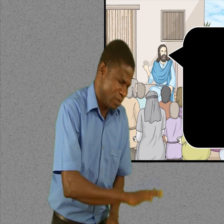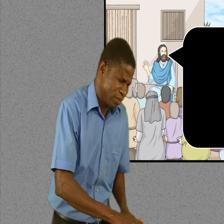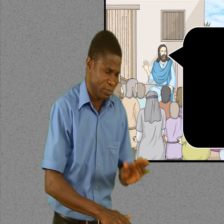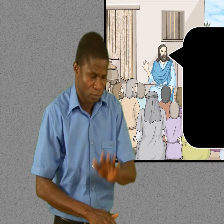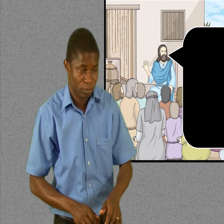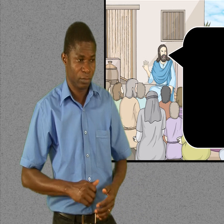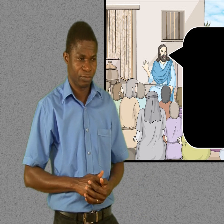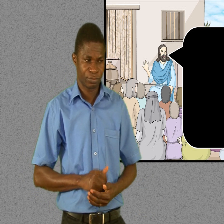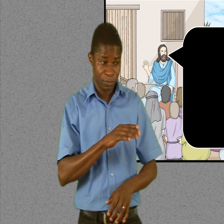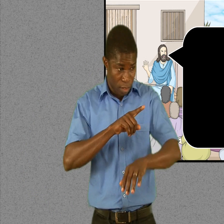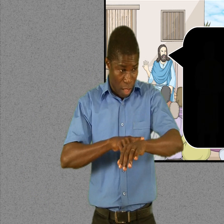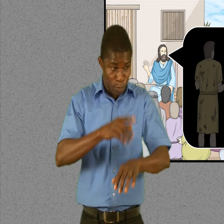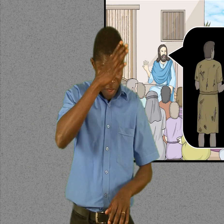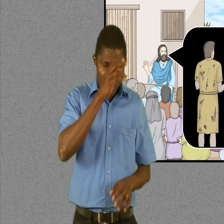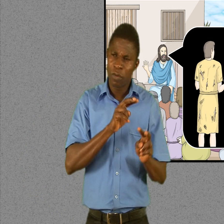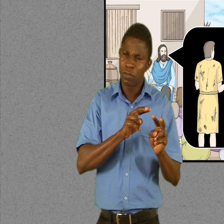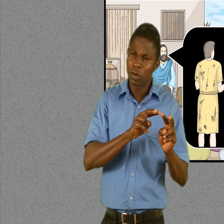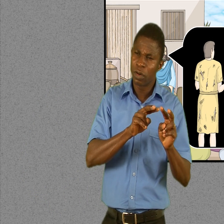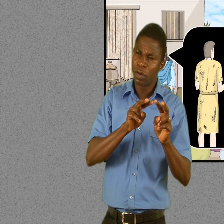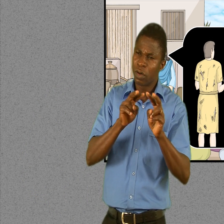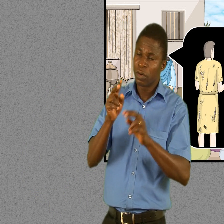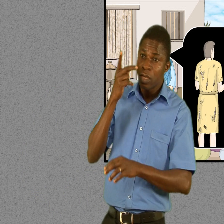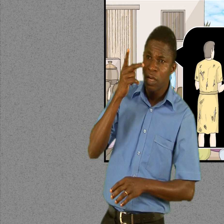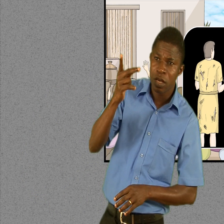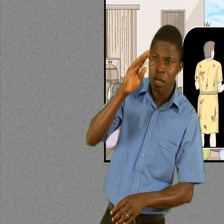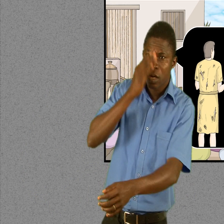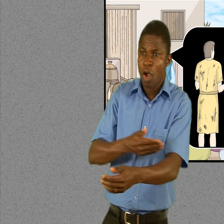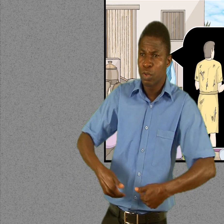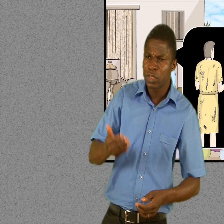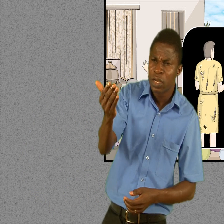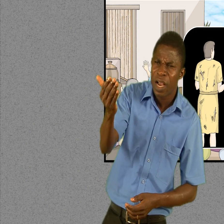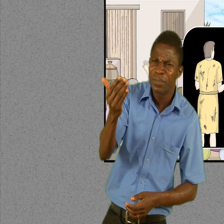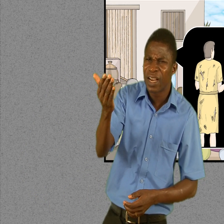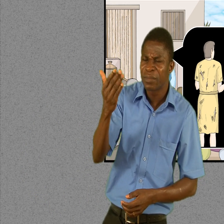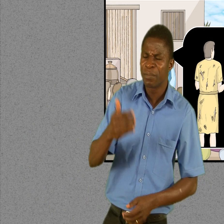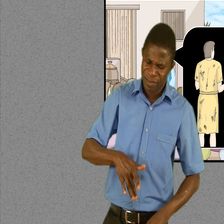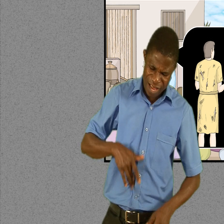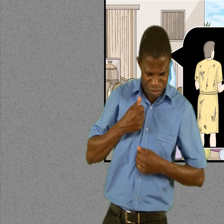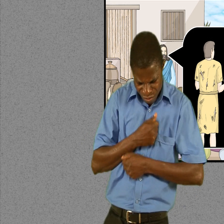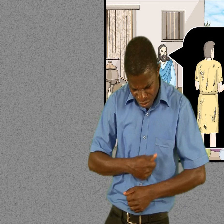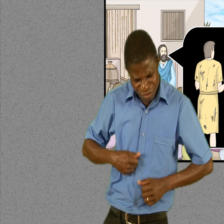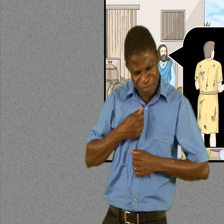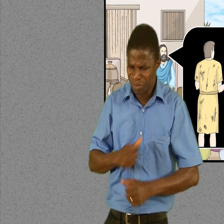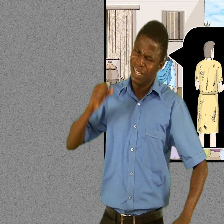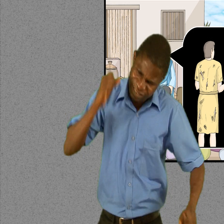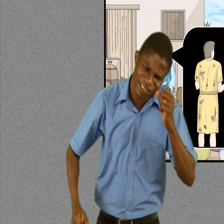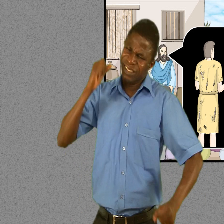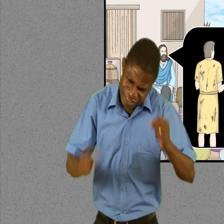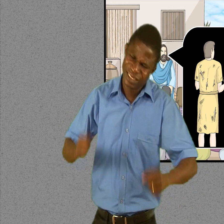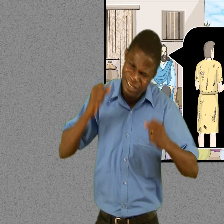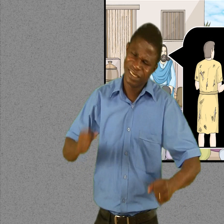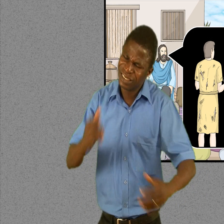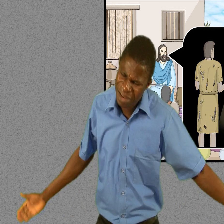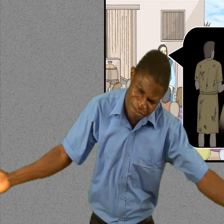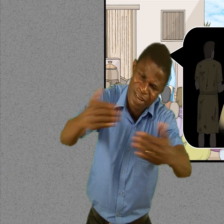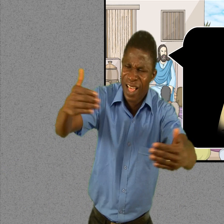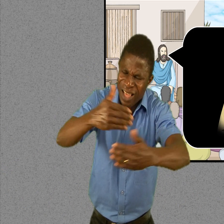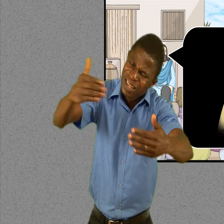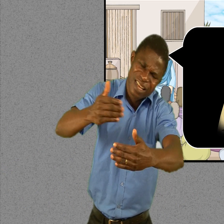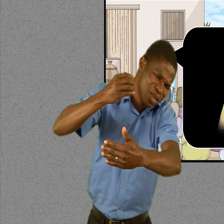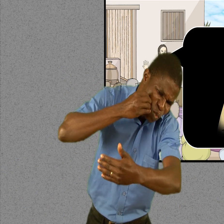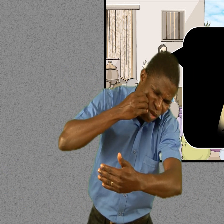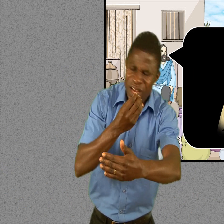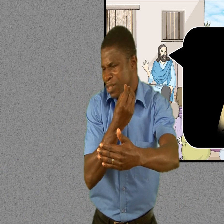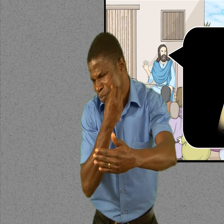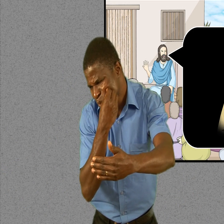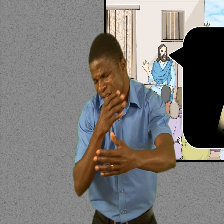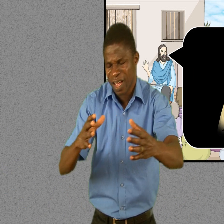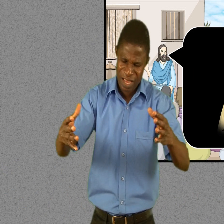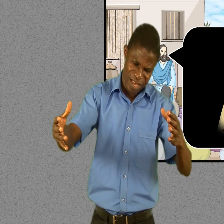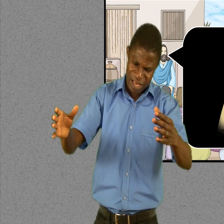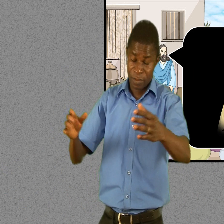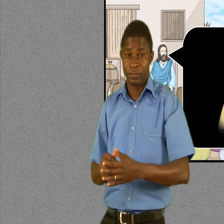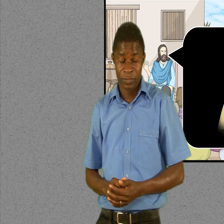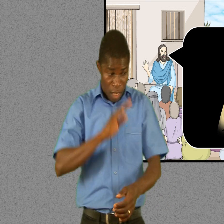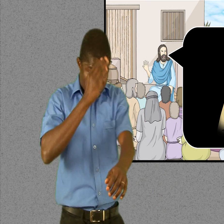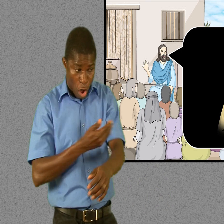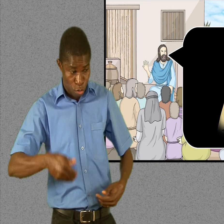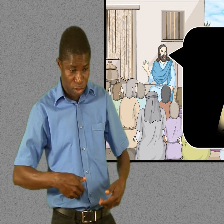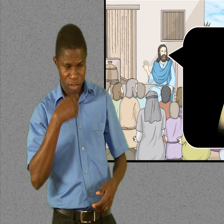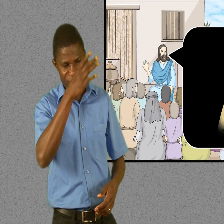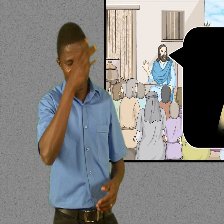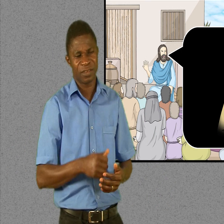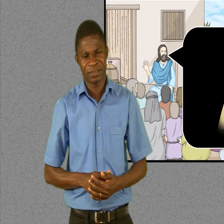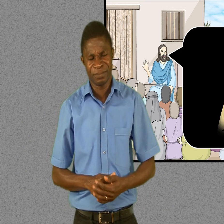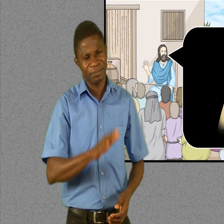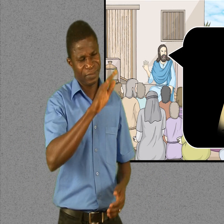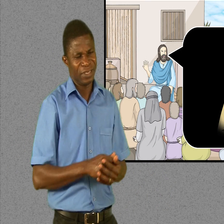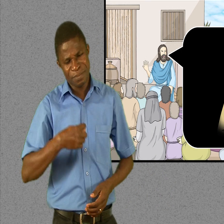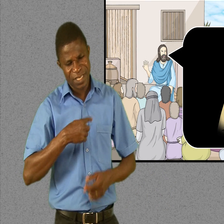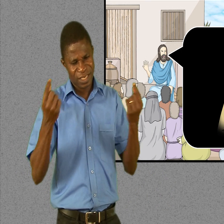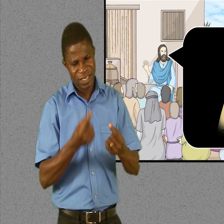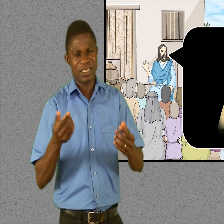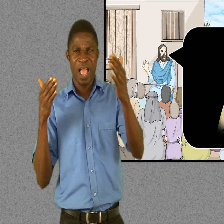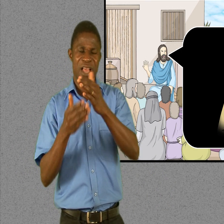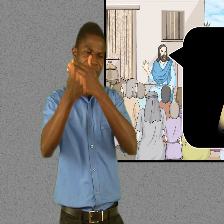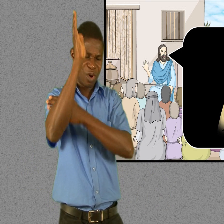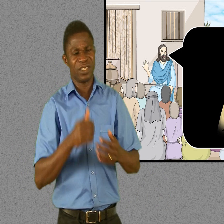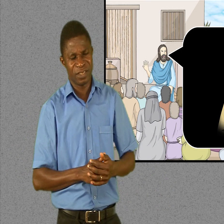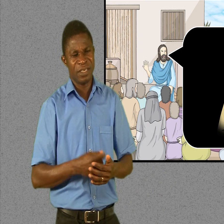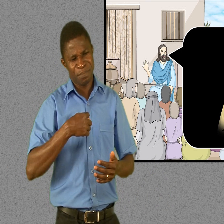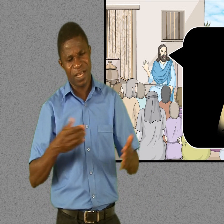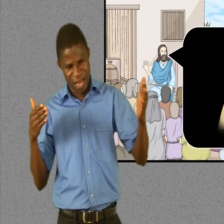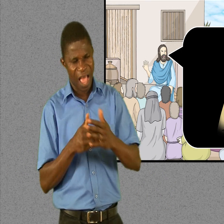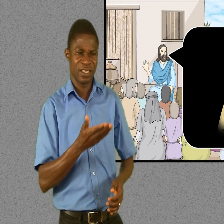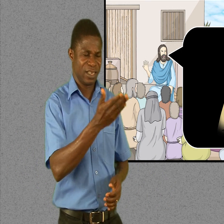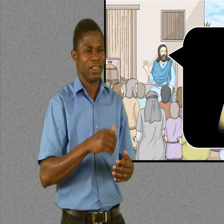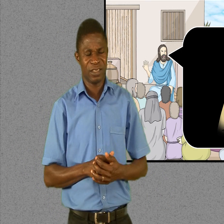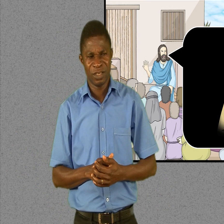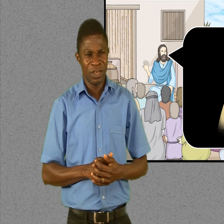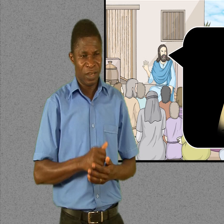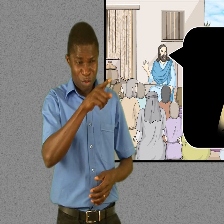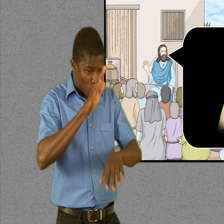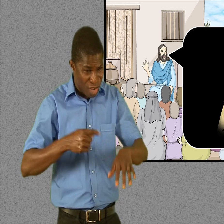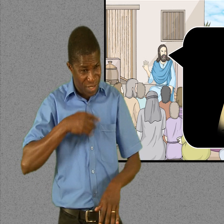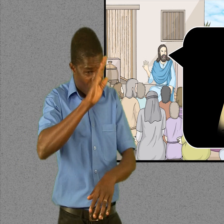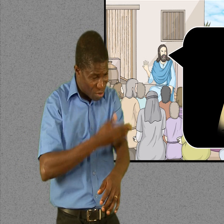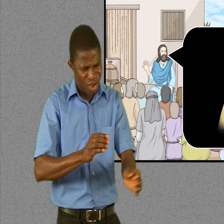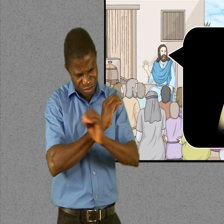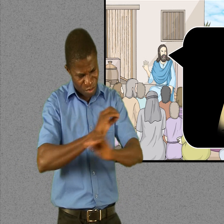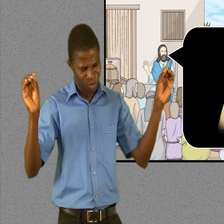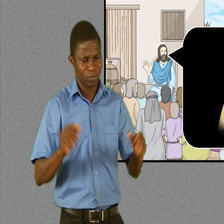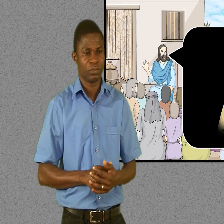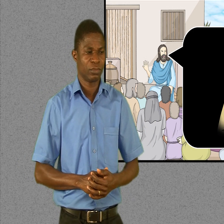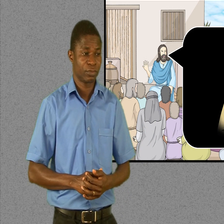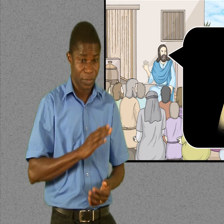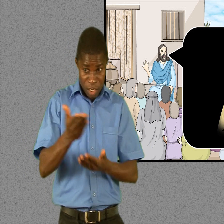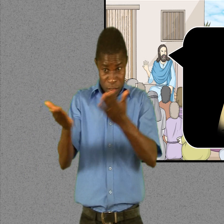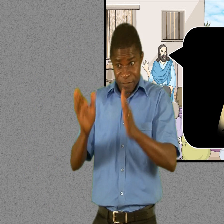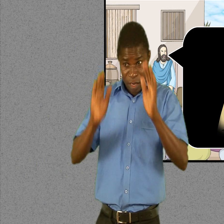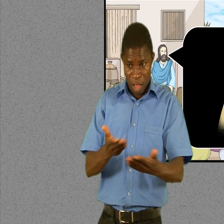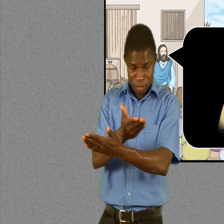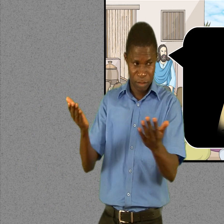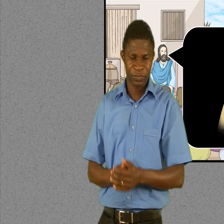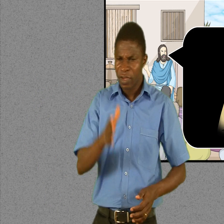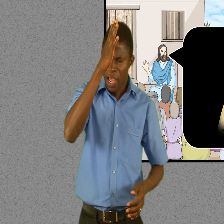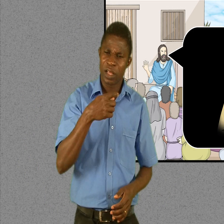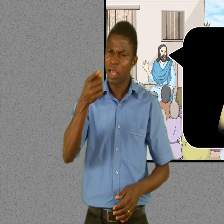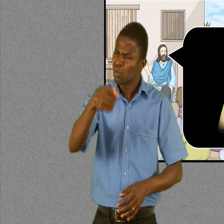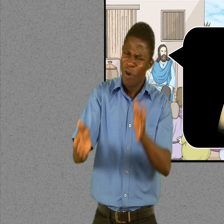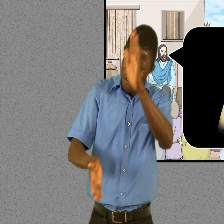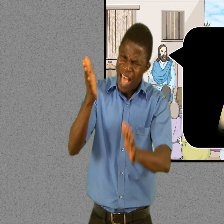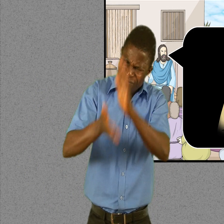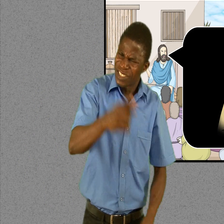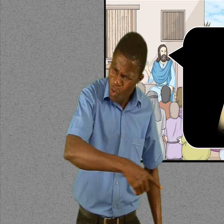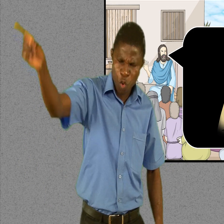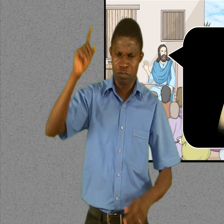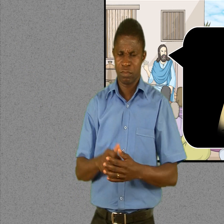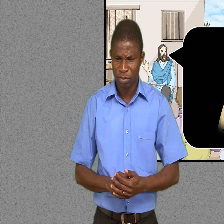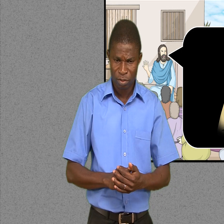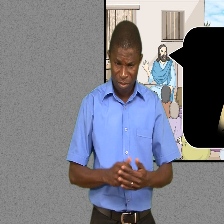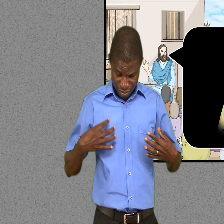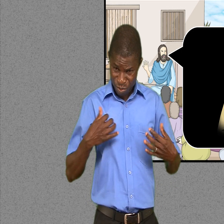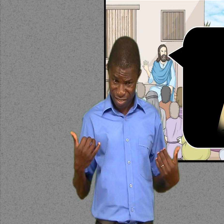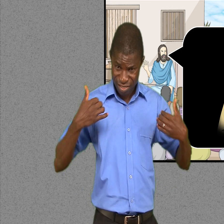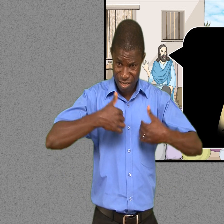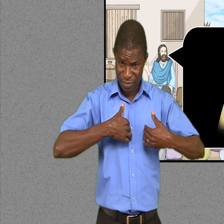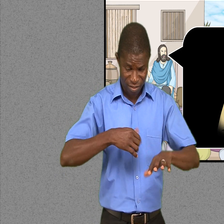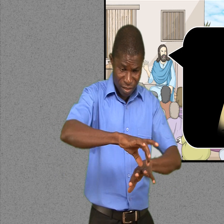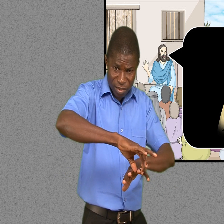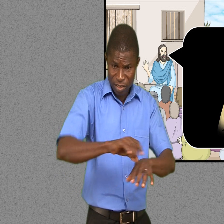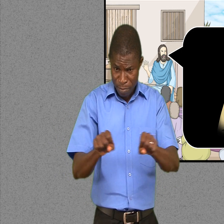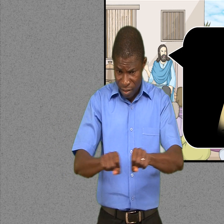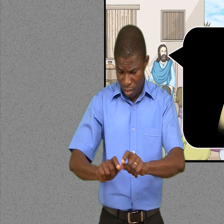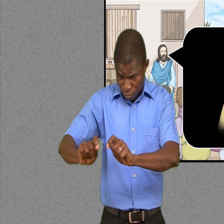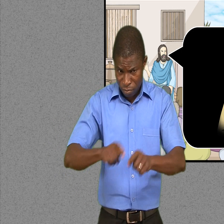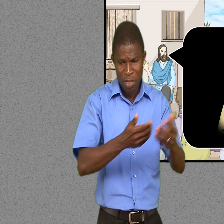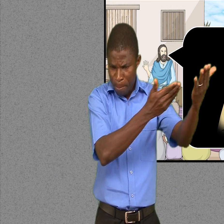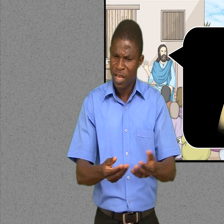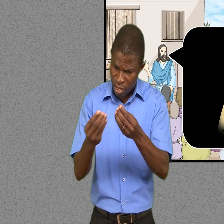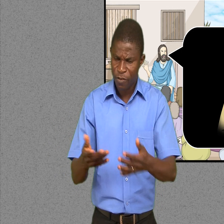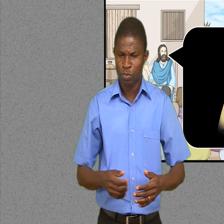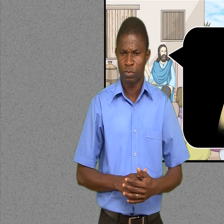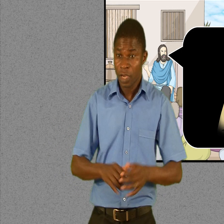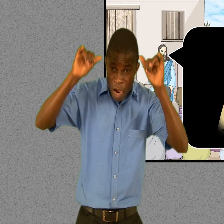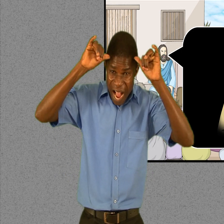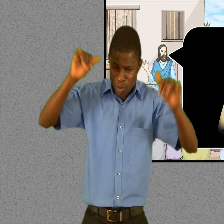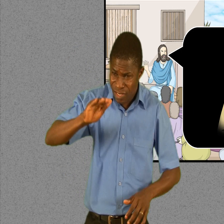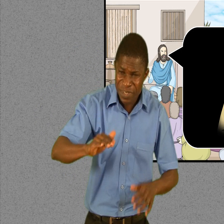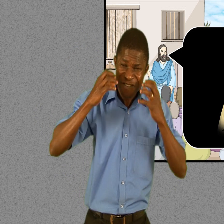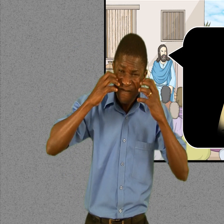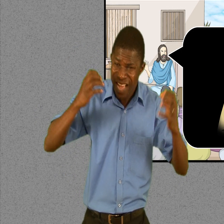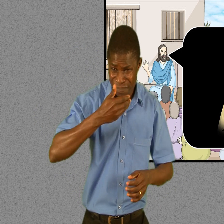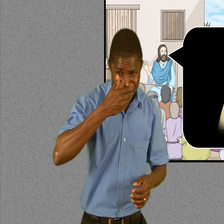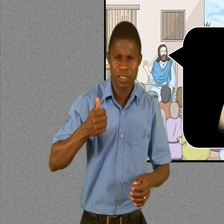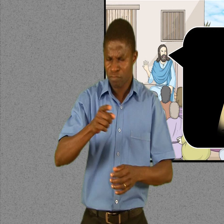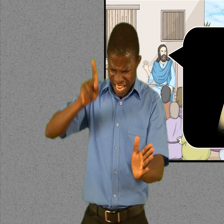But while he was still in the distance, his father saw him and was filled with compassion. He ran to his son, embraced him, and kissed him. The son declared, ‘Father, I have sinned against heaven and against you. I am no longer worthy to be called your son.’